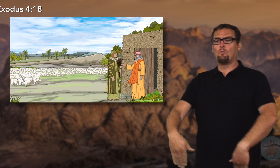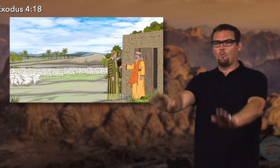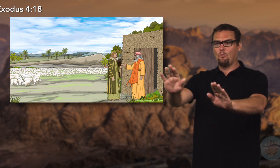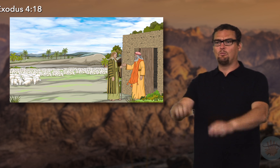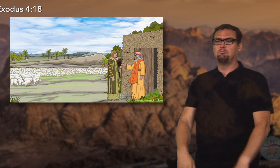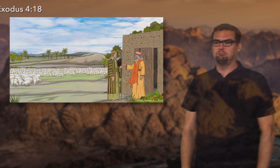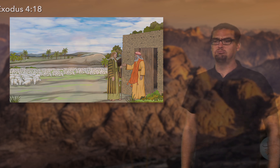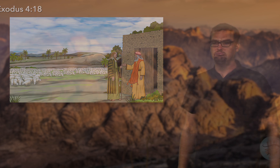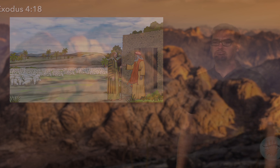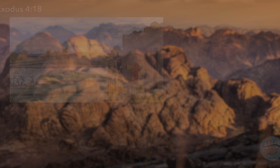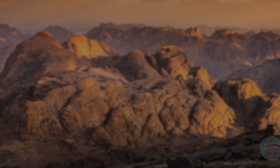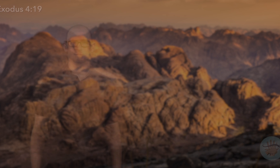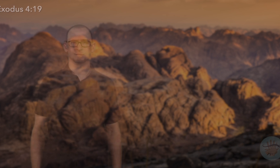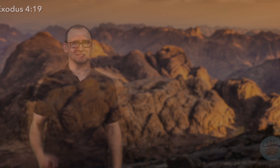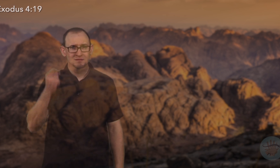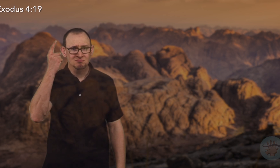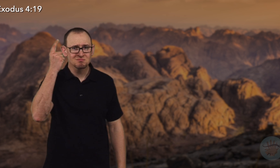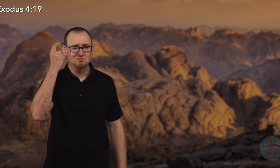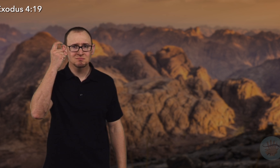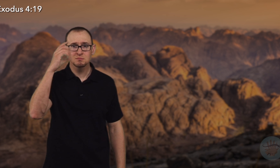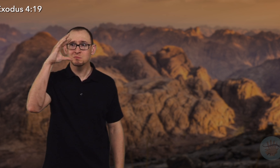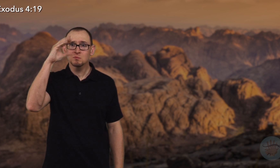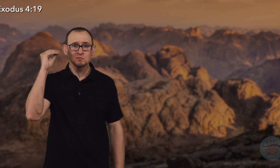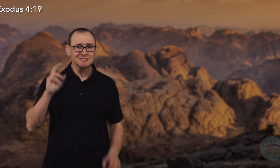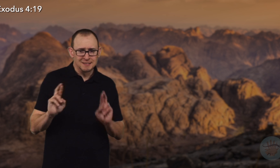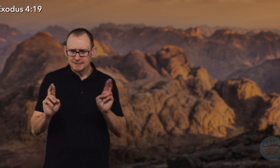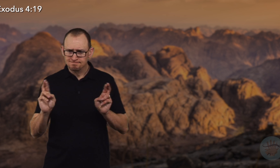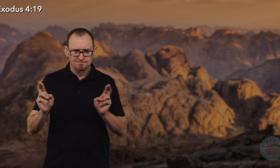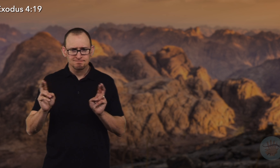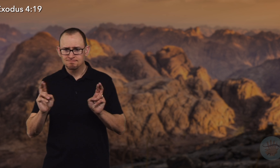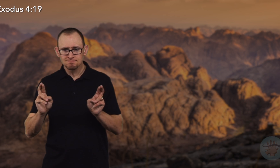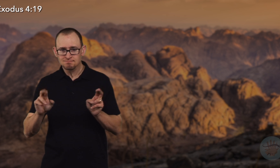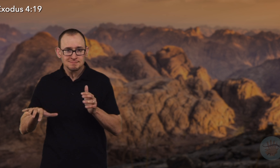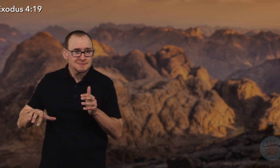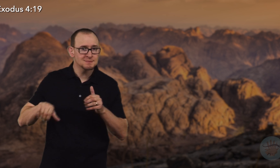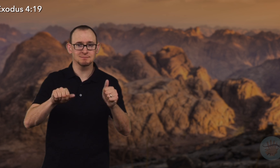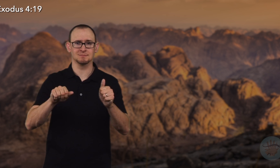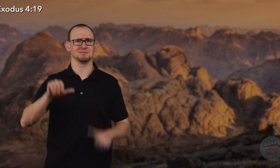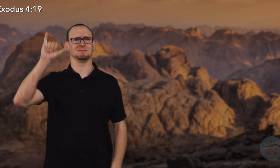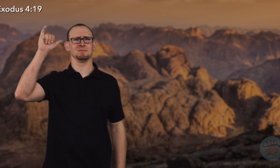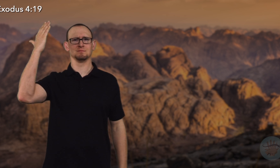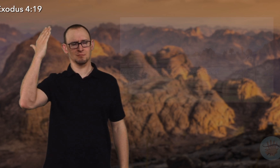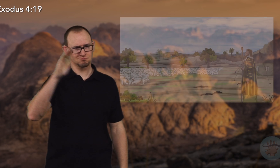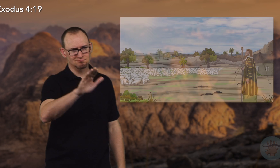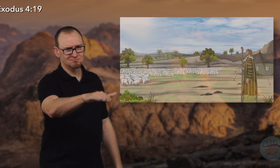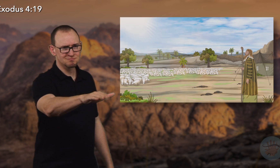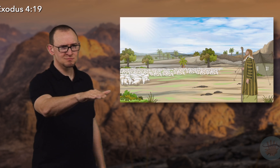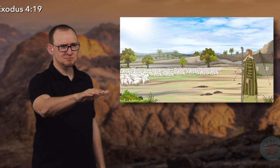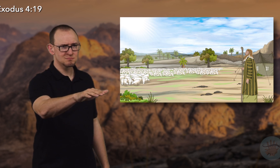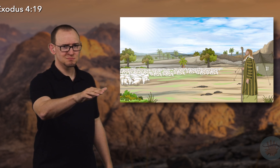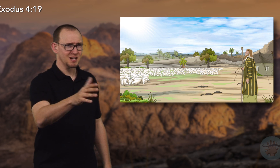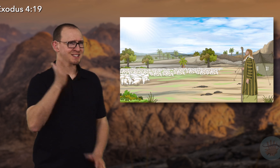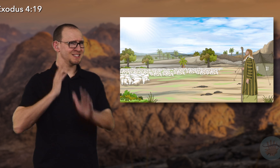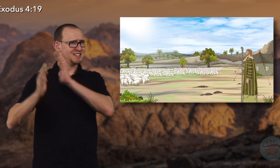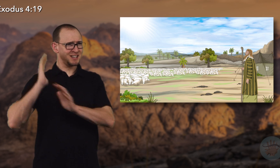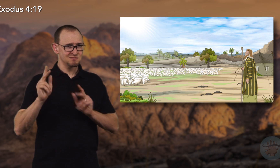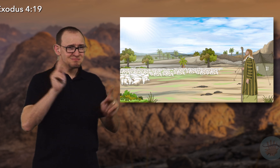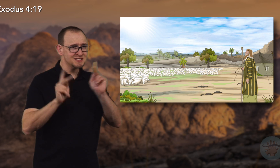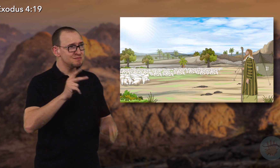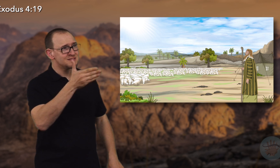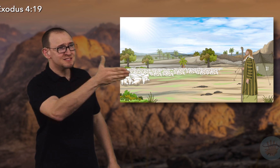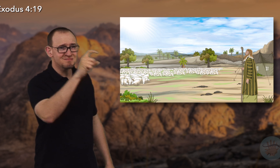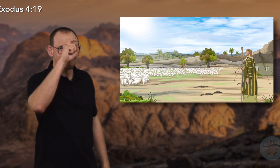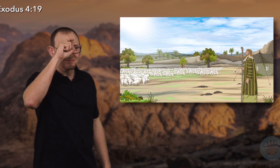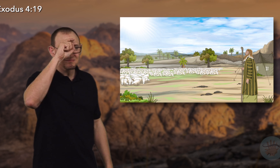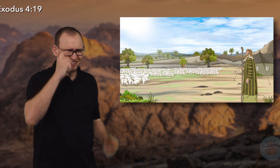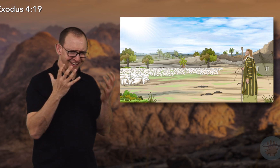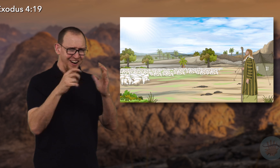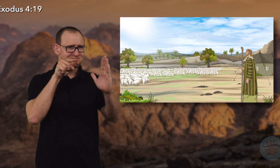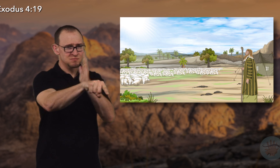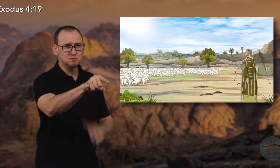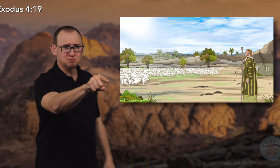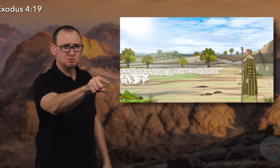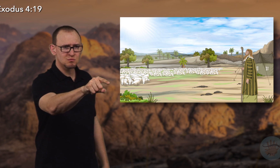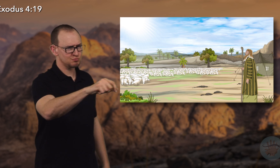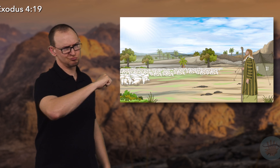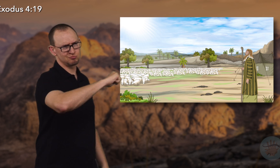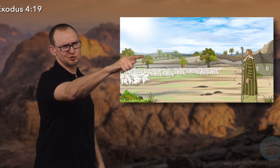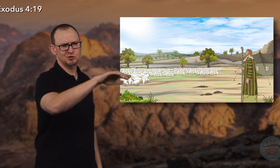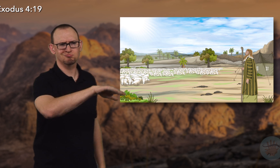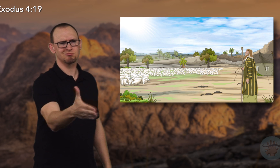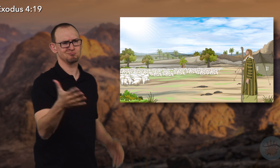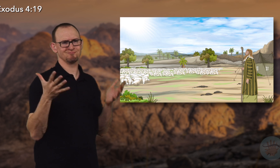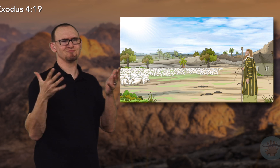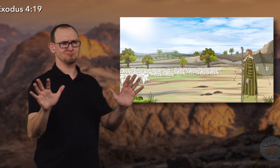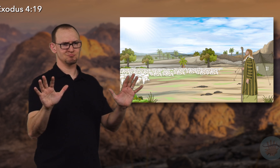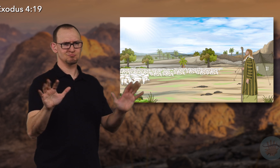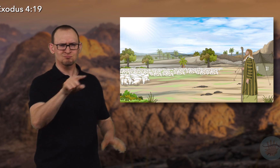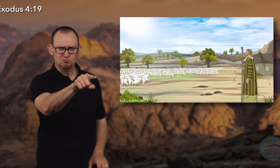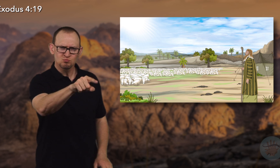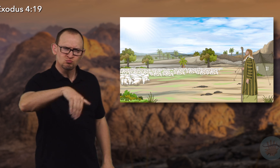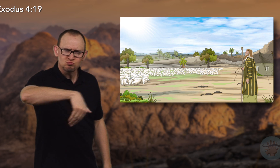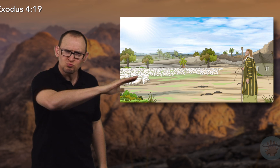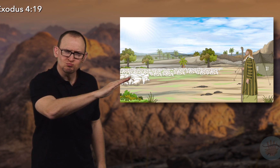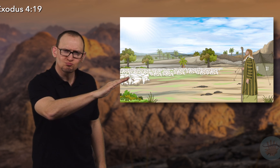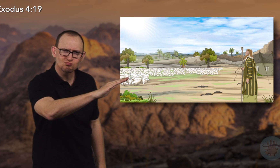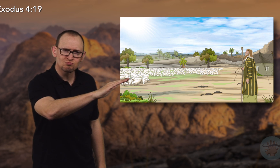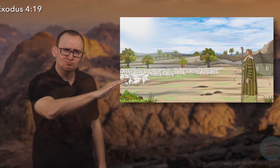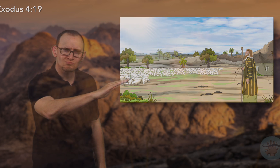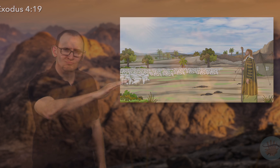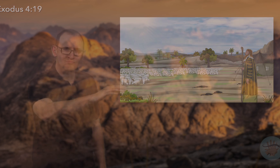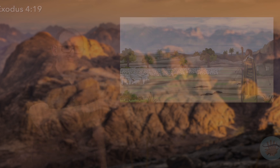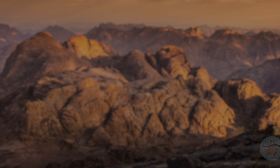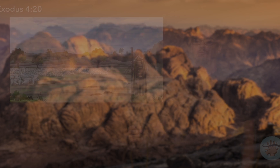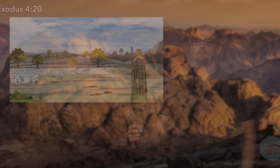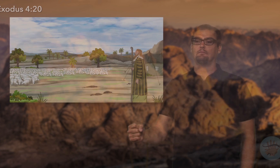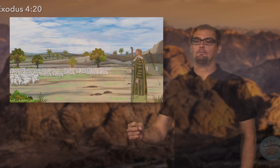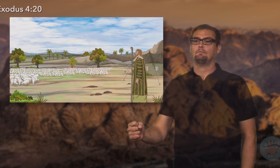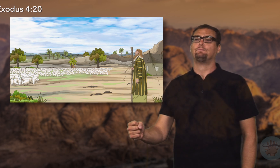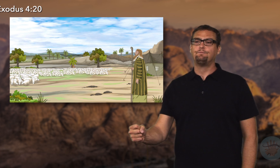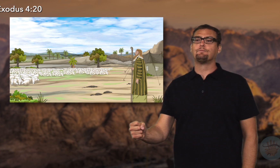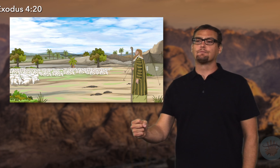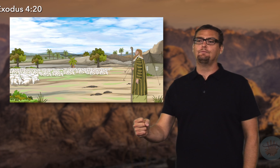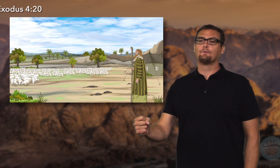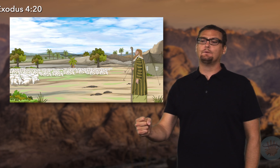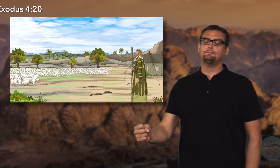Now the LORD had said to Moses in Midian, “Go back to Egypt, for all the men who sought to kill you are dead.”